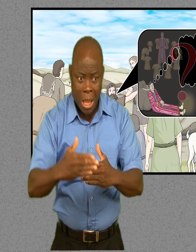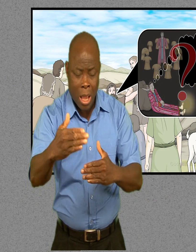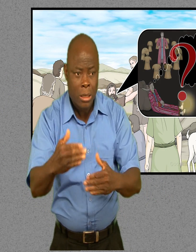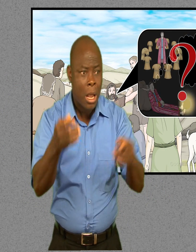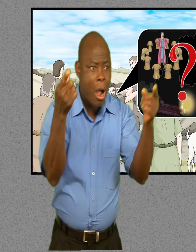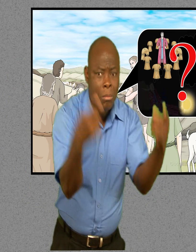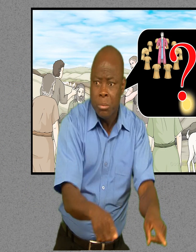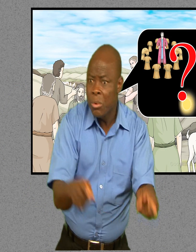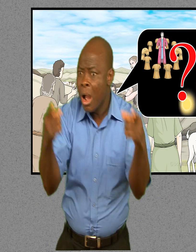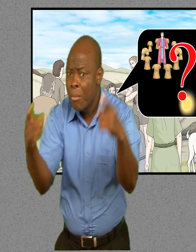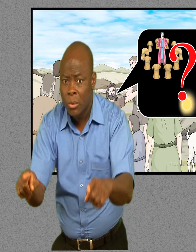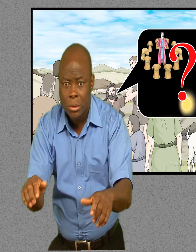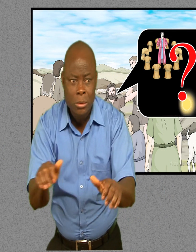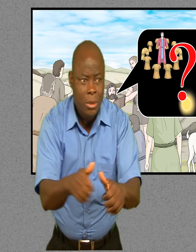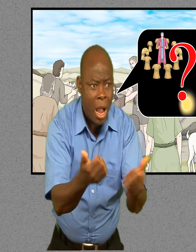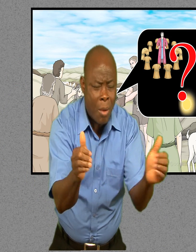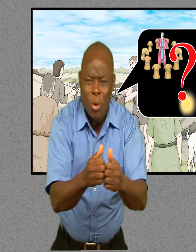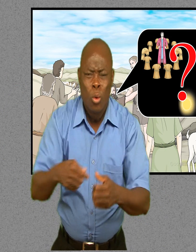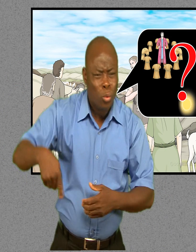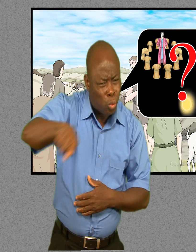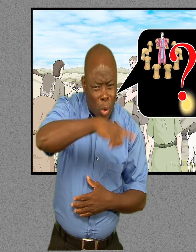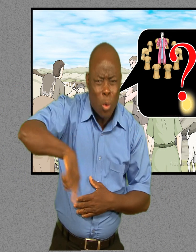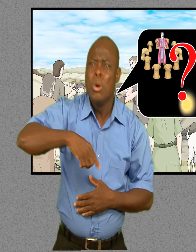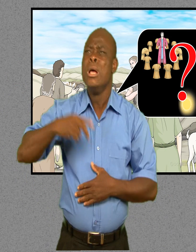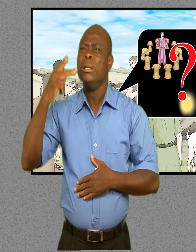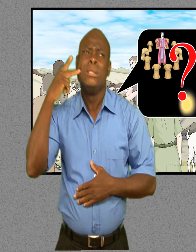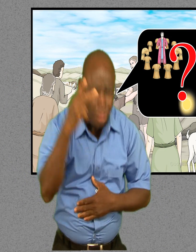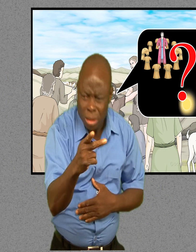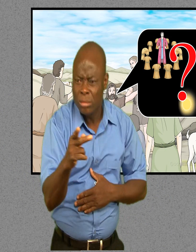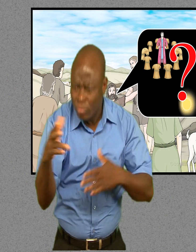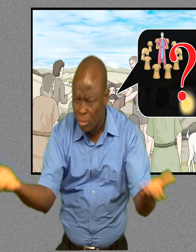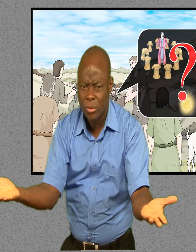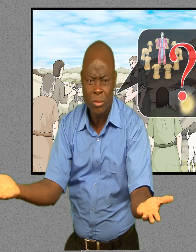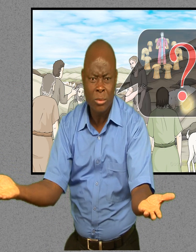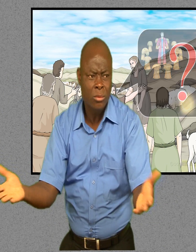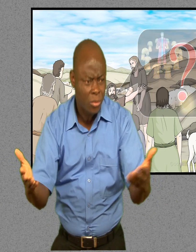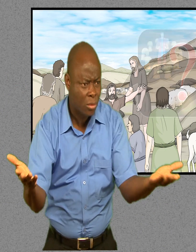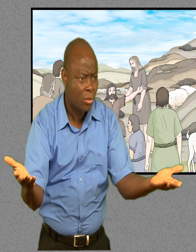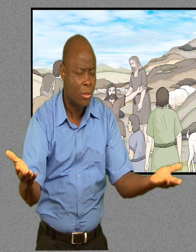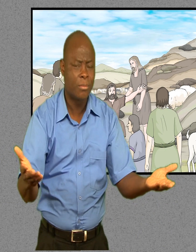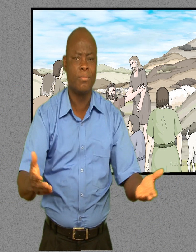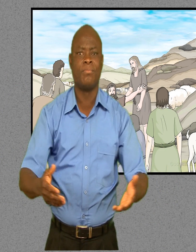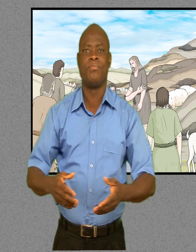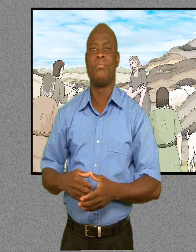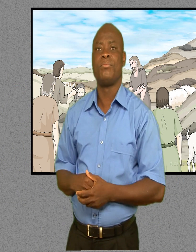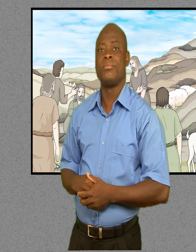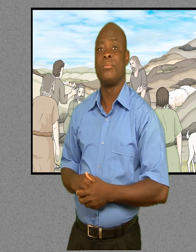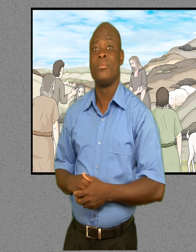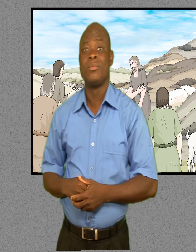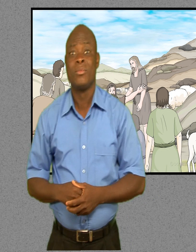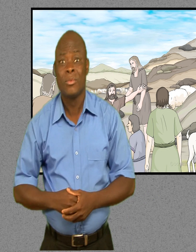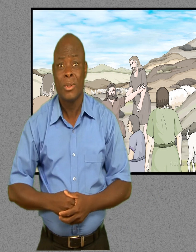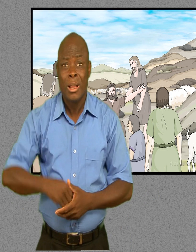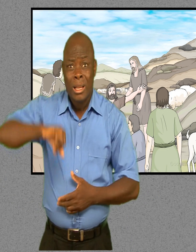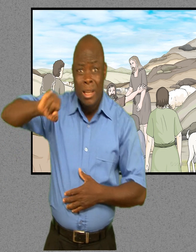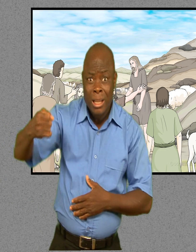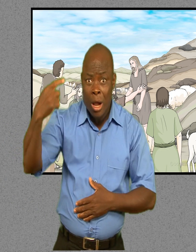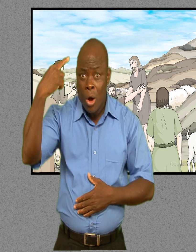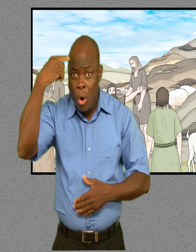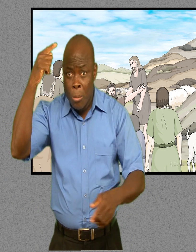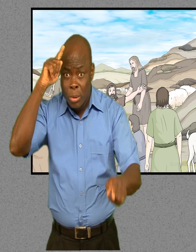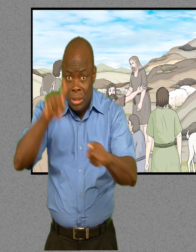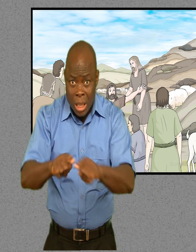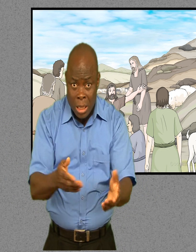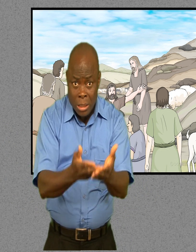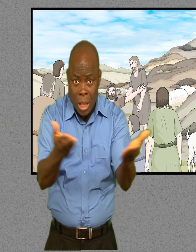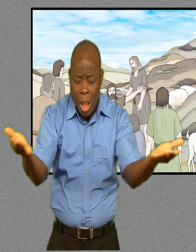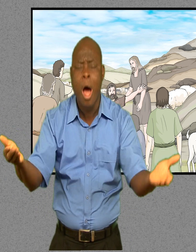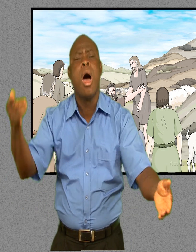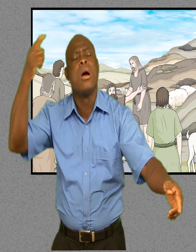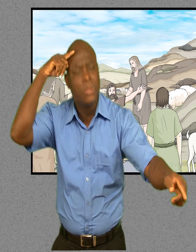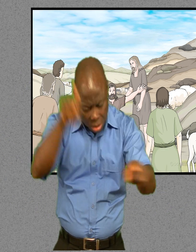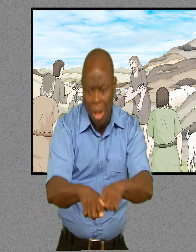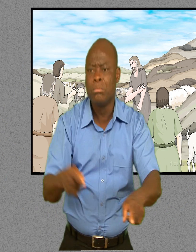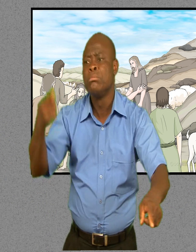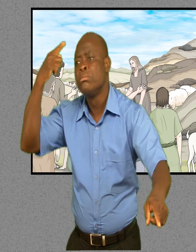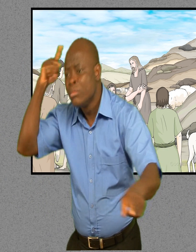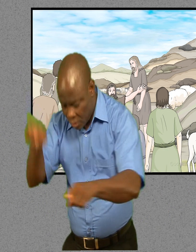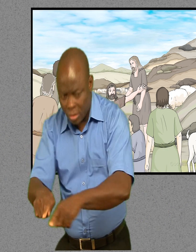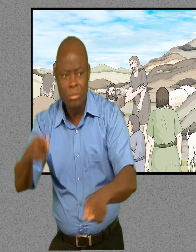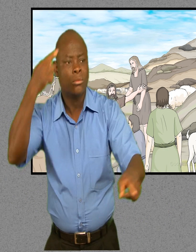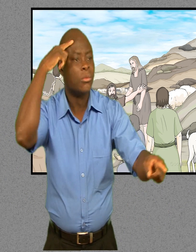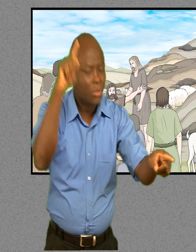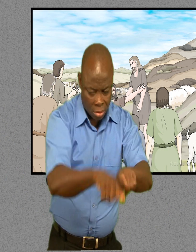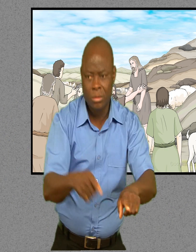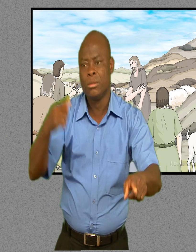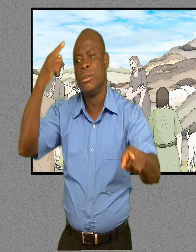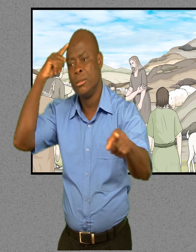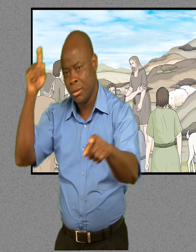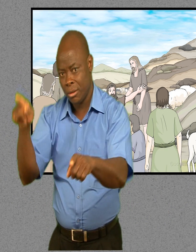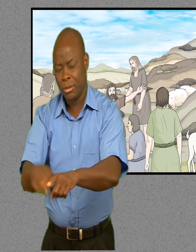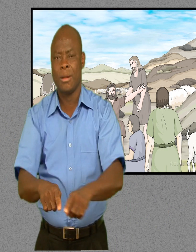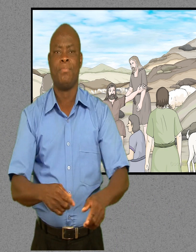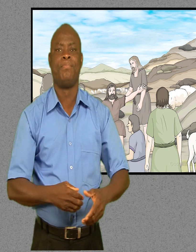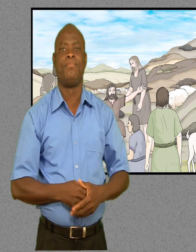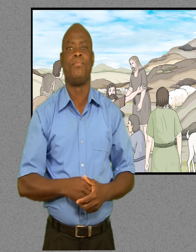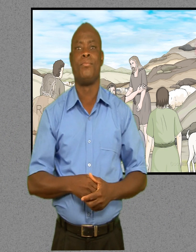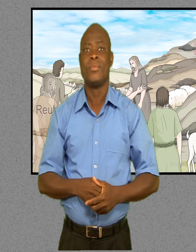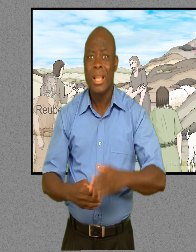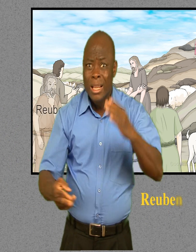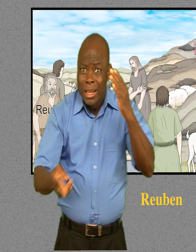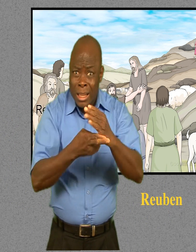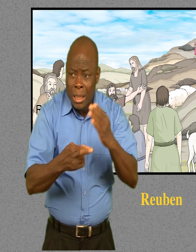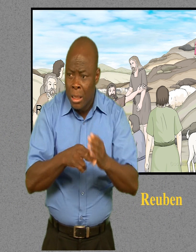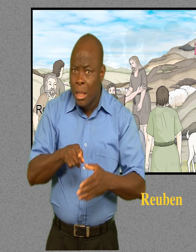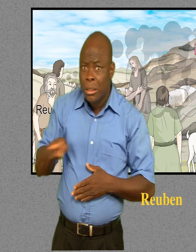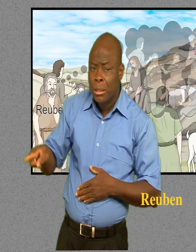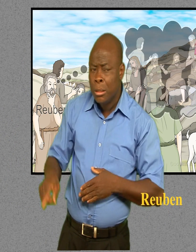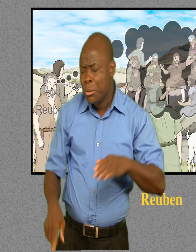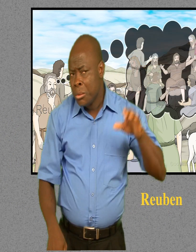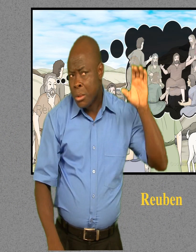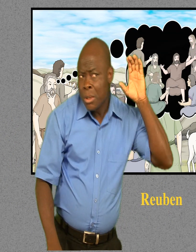Then we shall see what becomes of his dreams!”